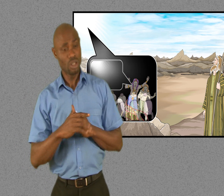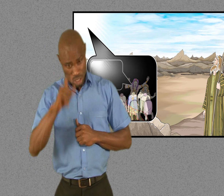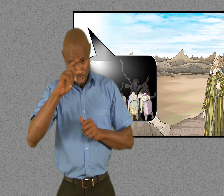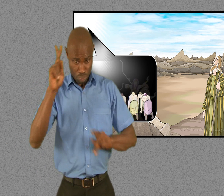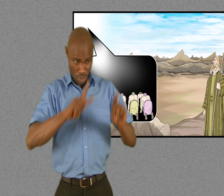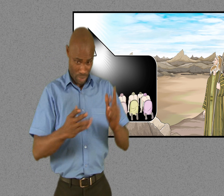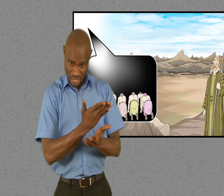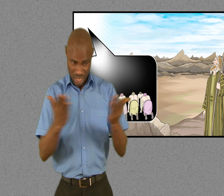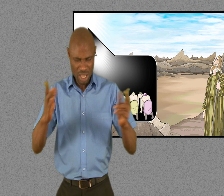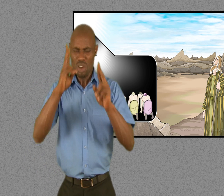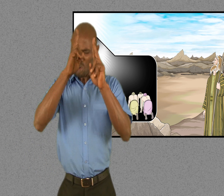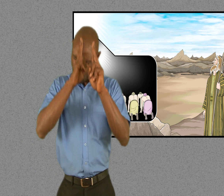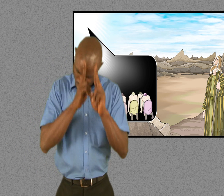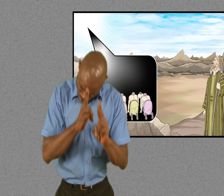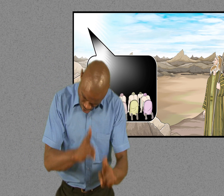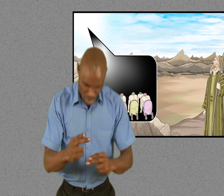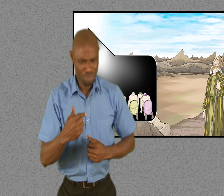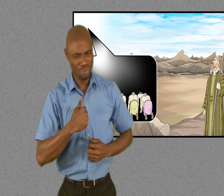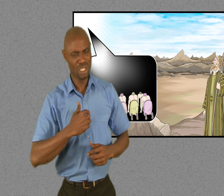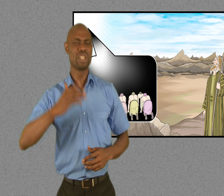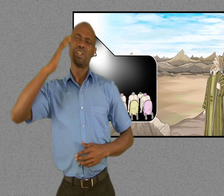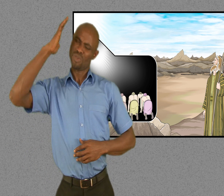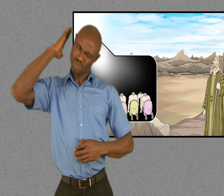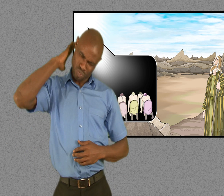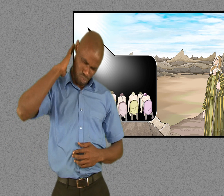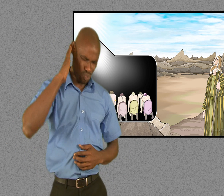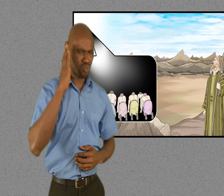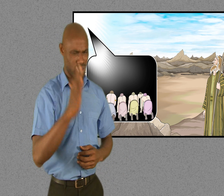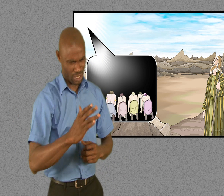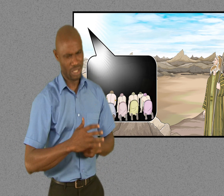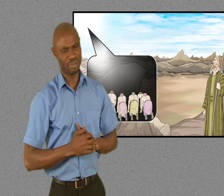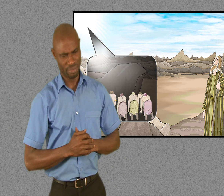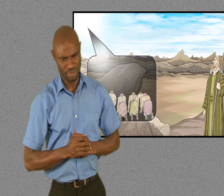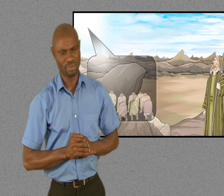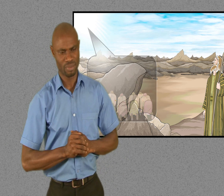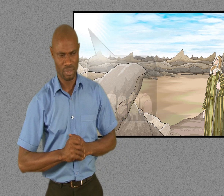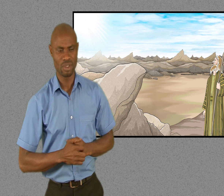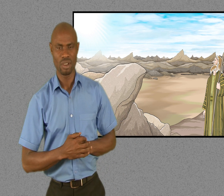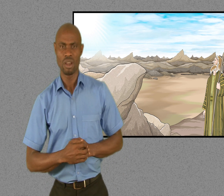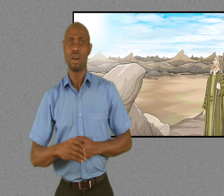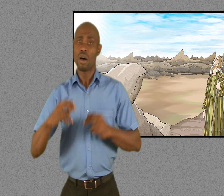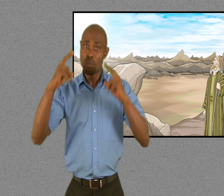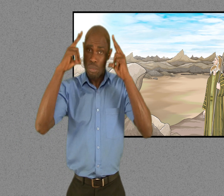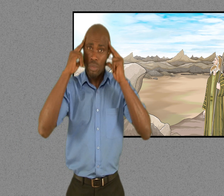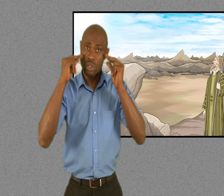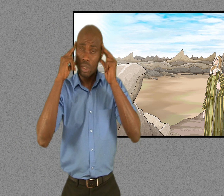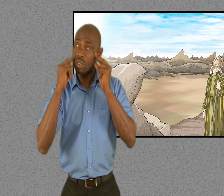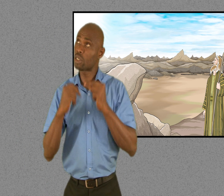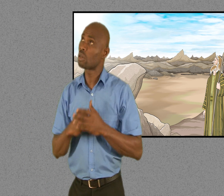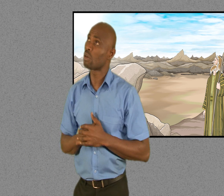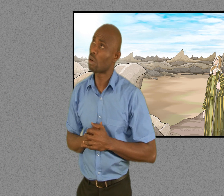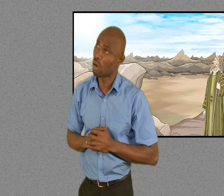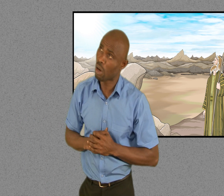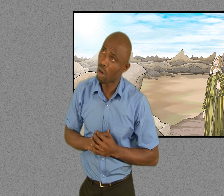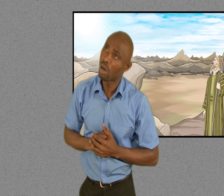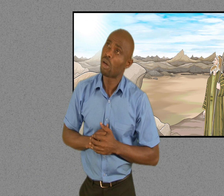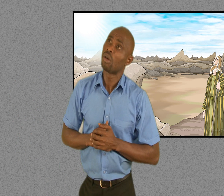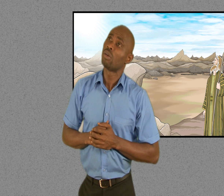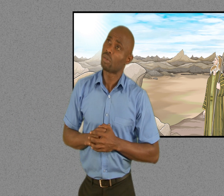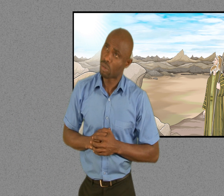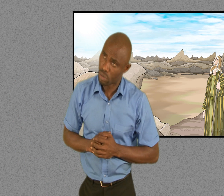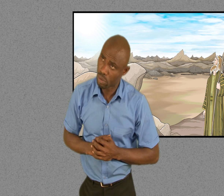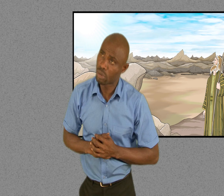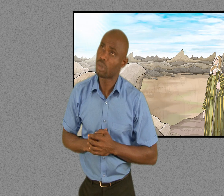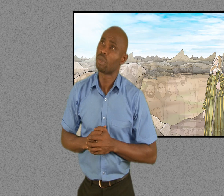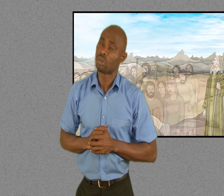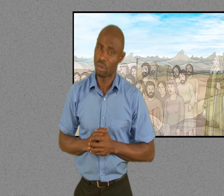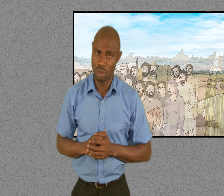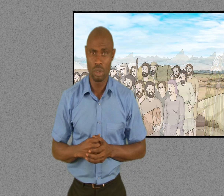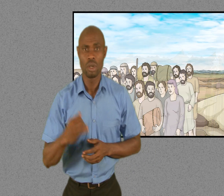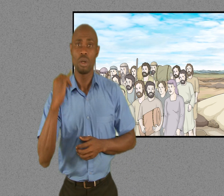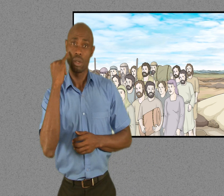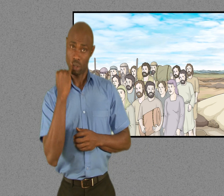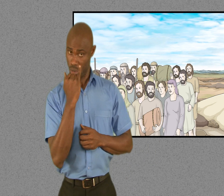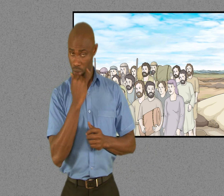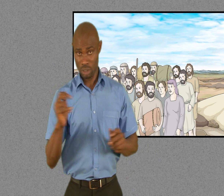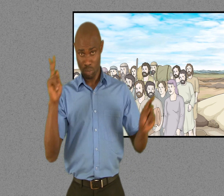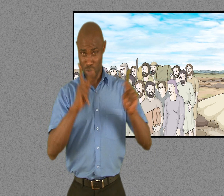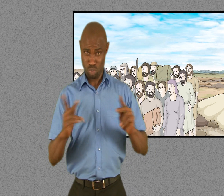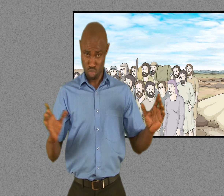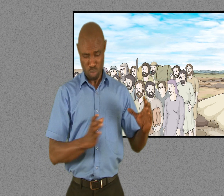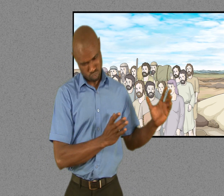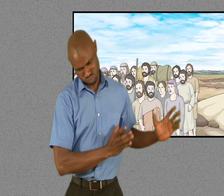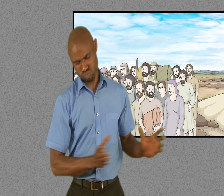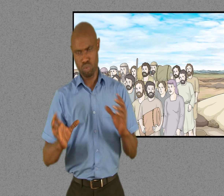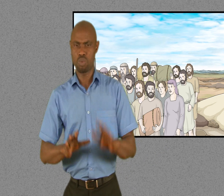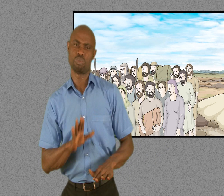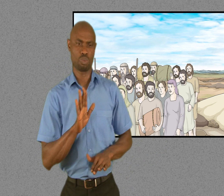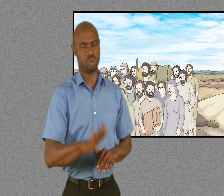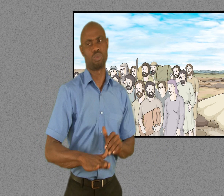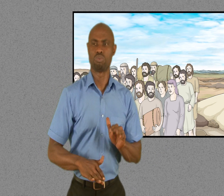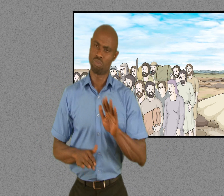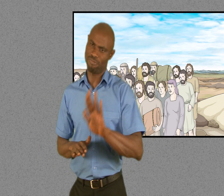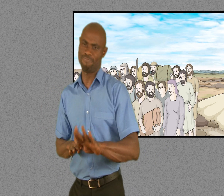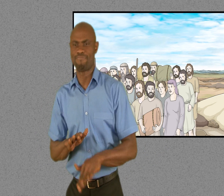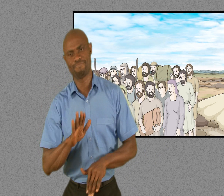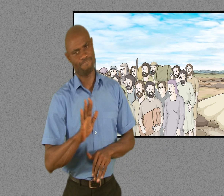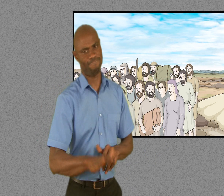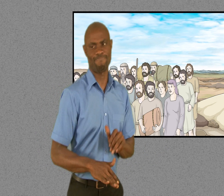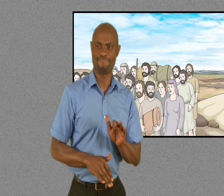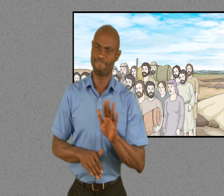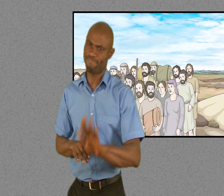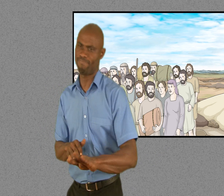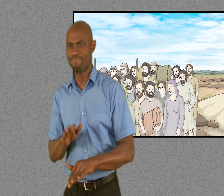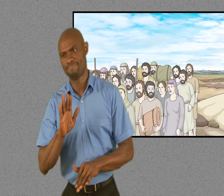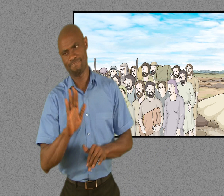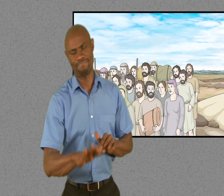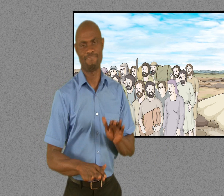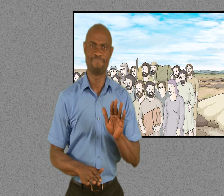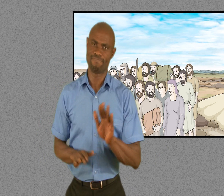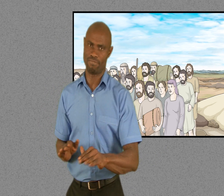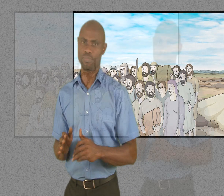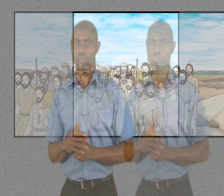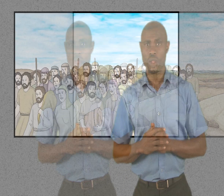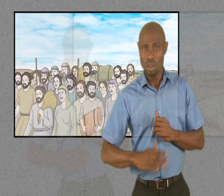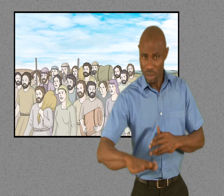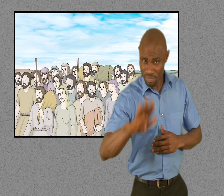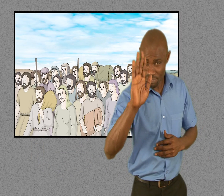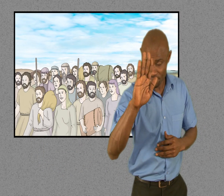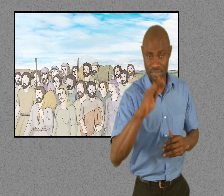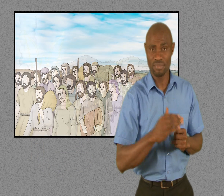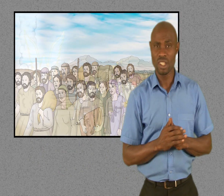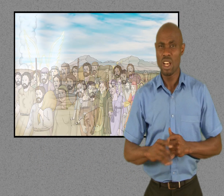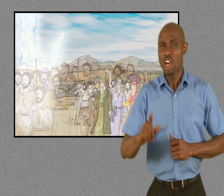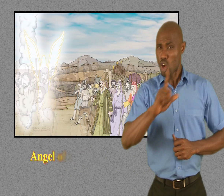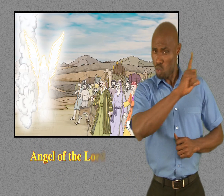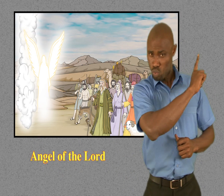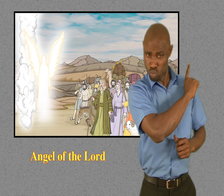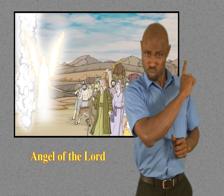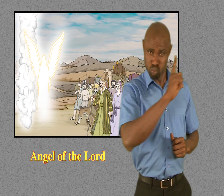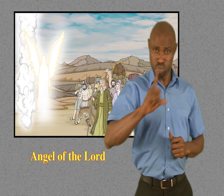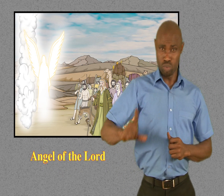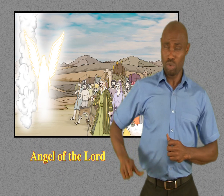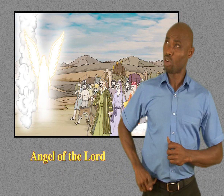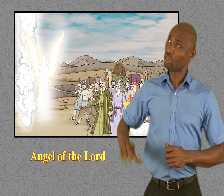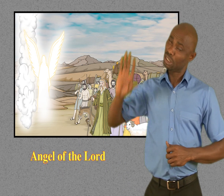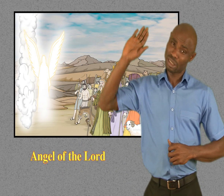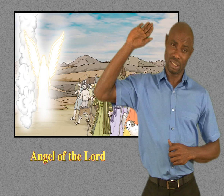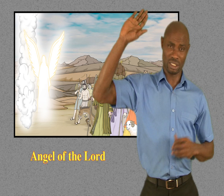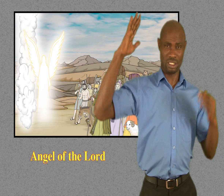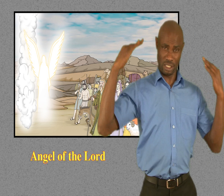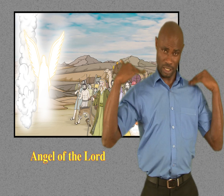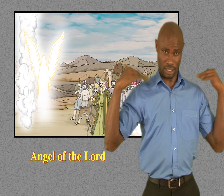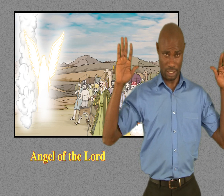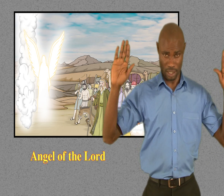The Egyptians will know that I am the LORD when I am honored through Pharaoh, his chariots, and his horsemen.”